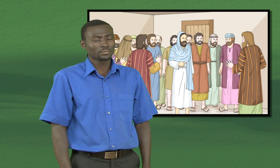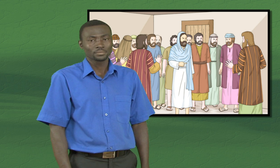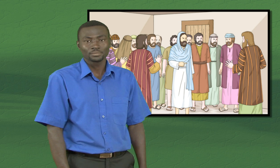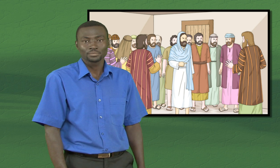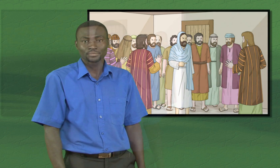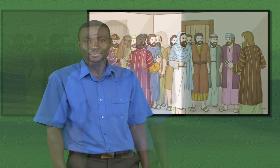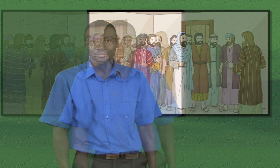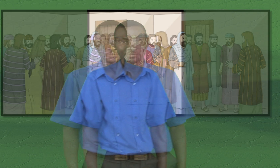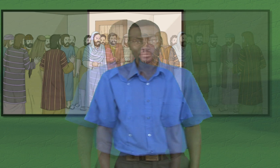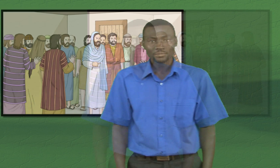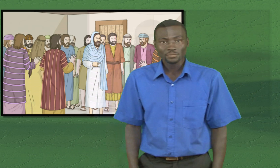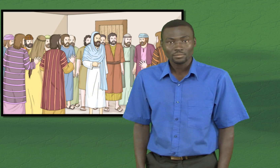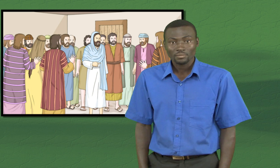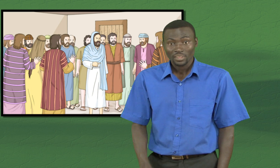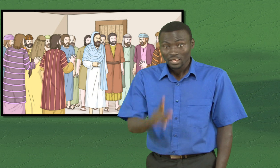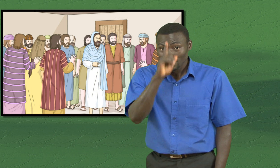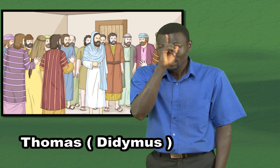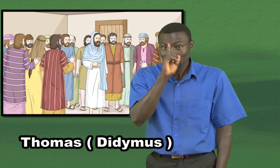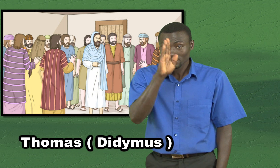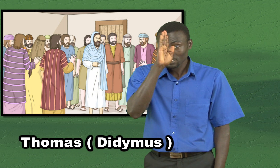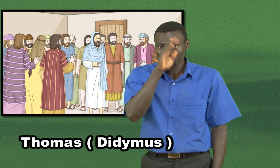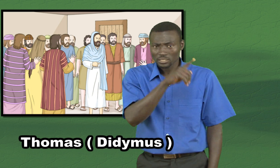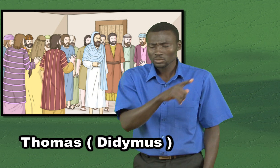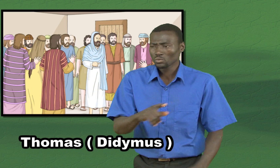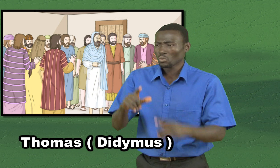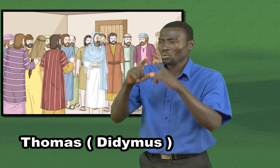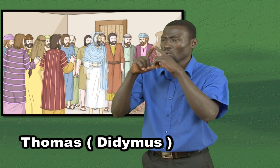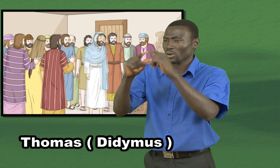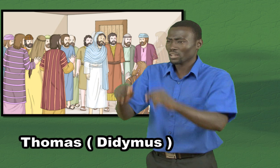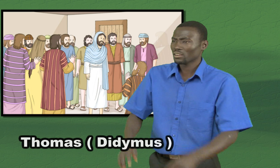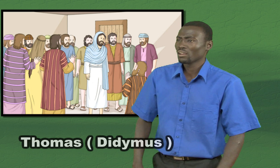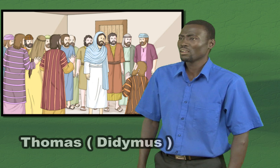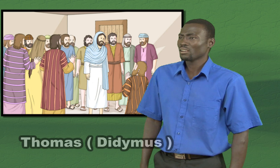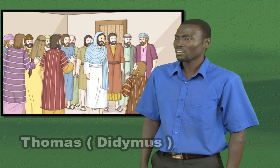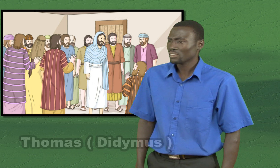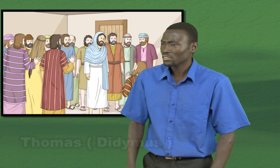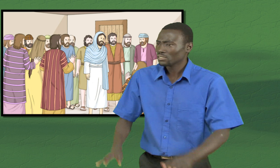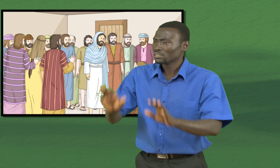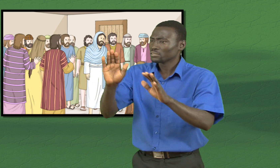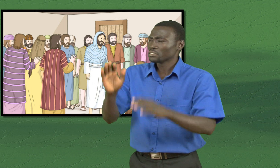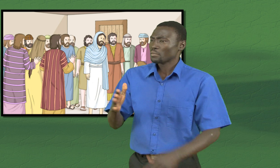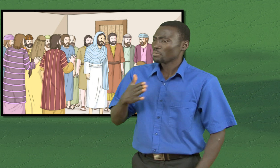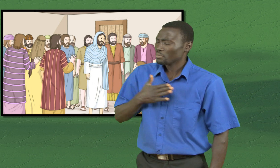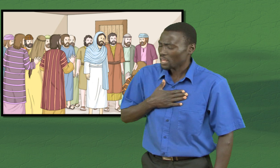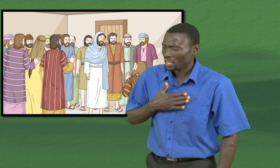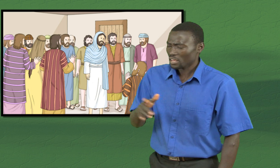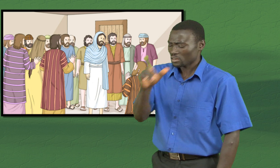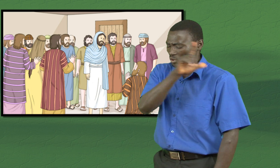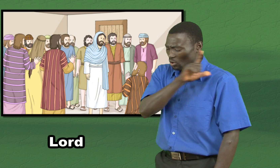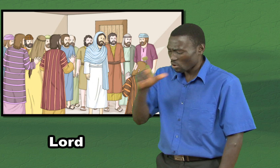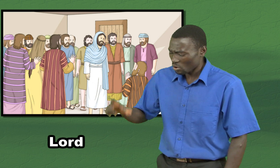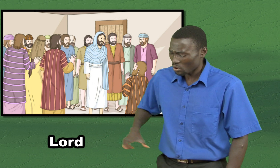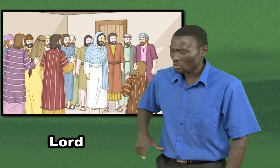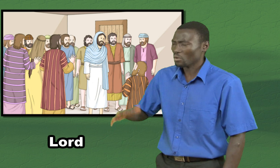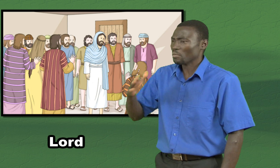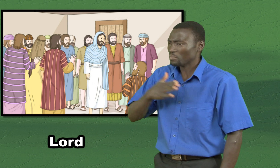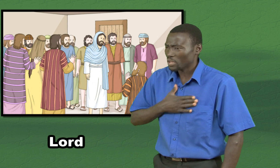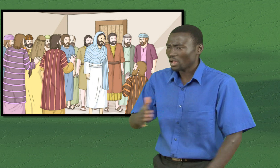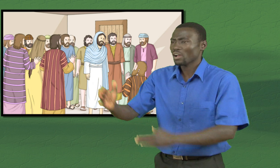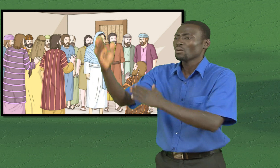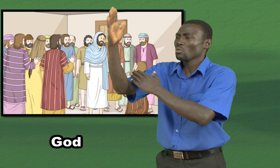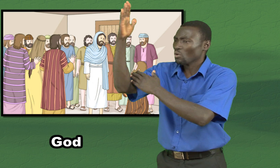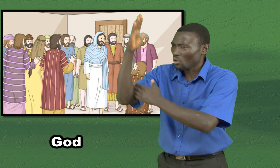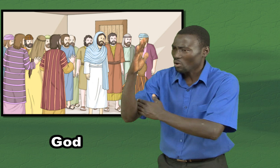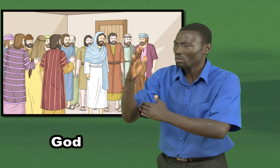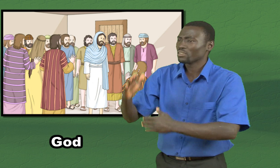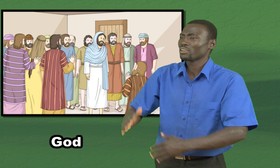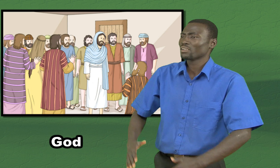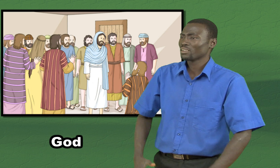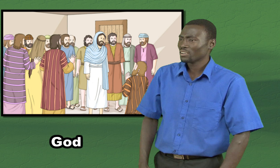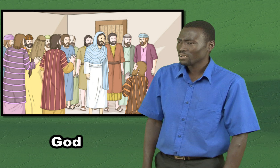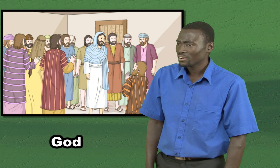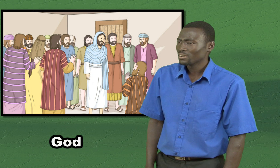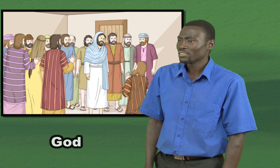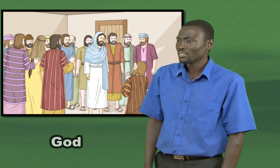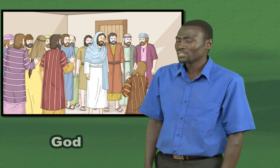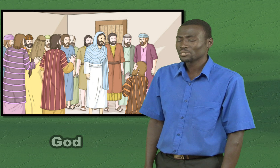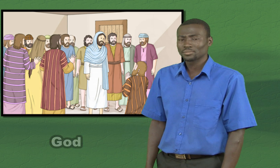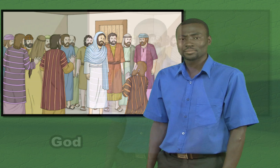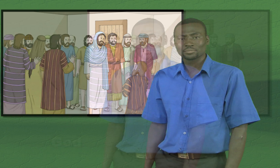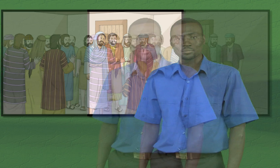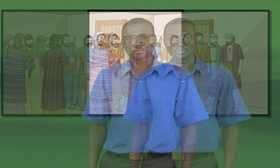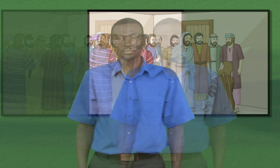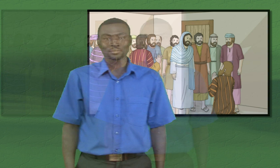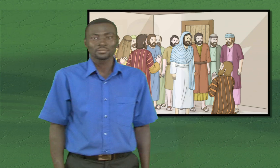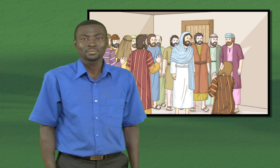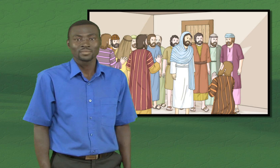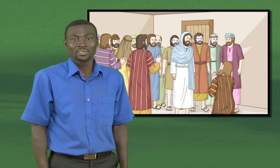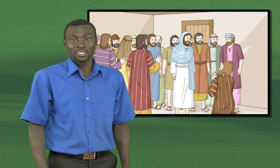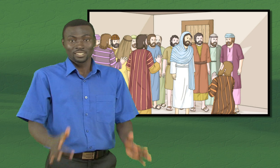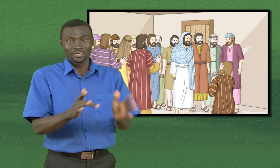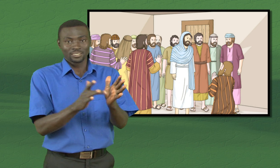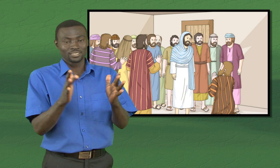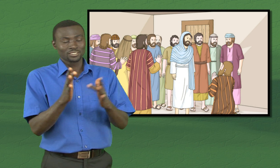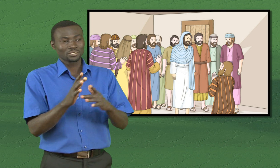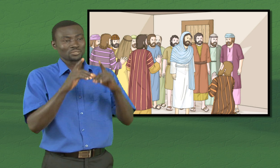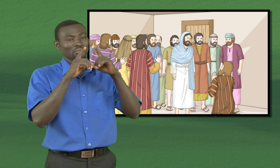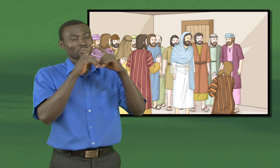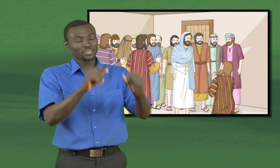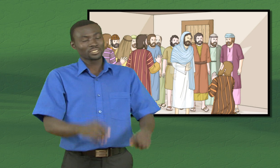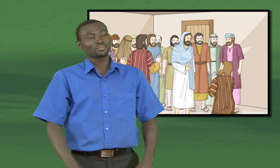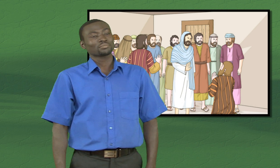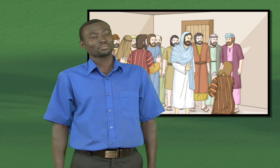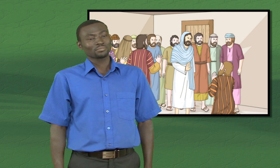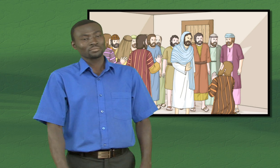Thomas replied, “My Lord and my God!”